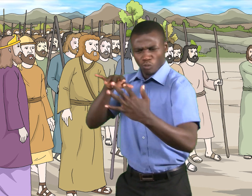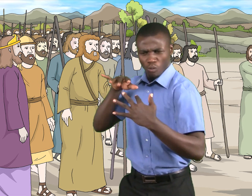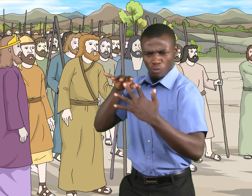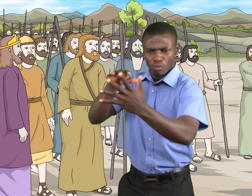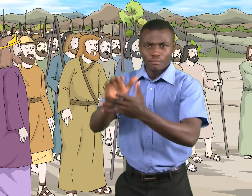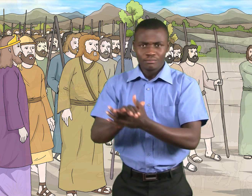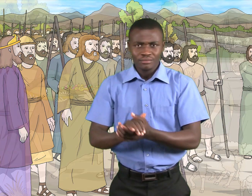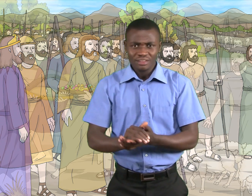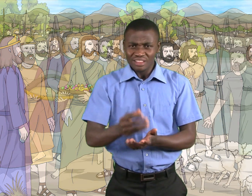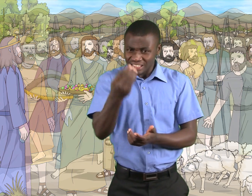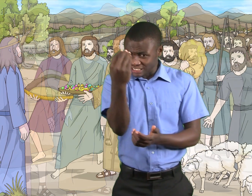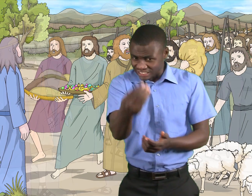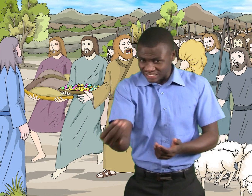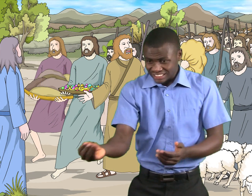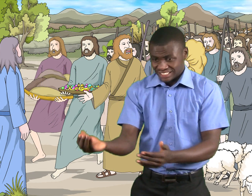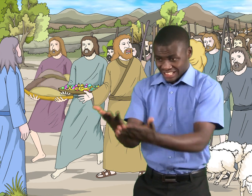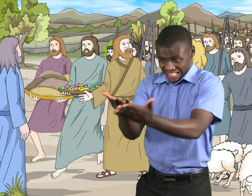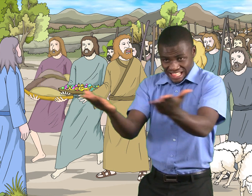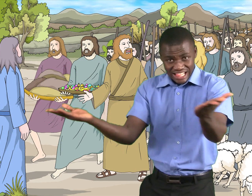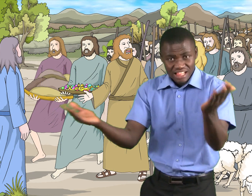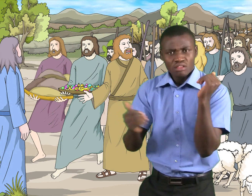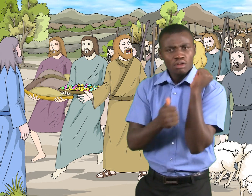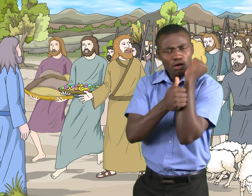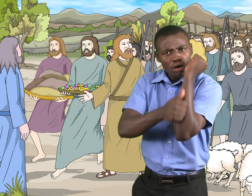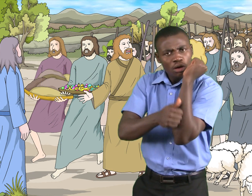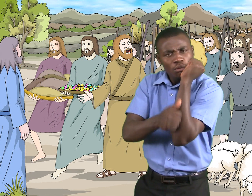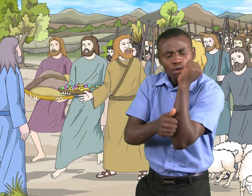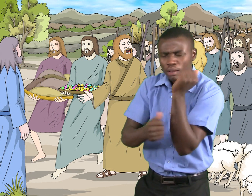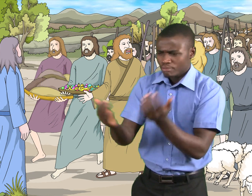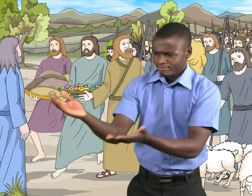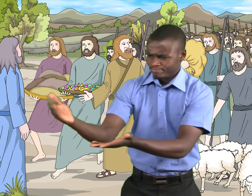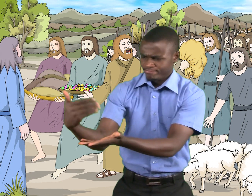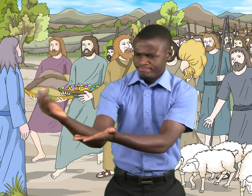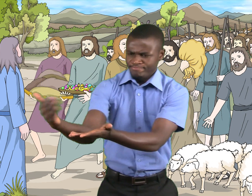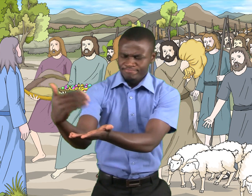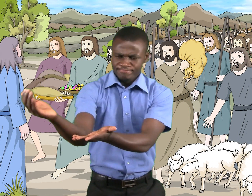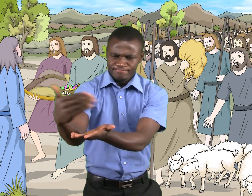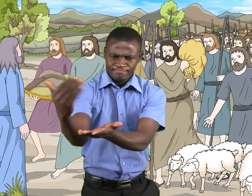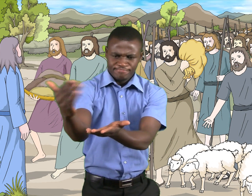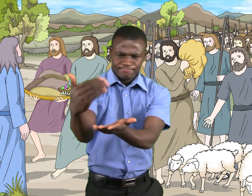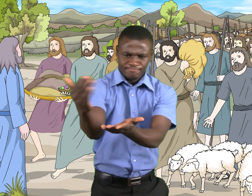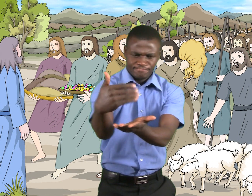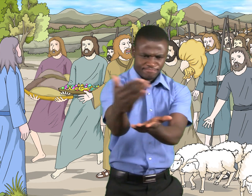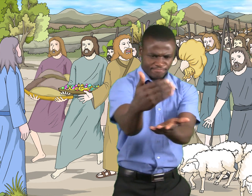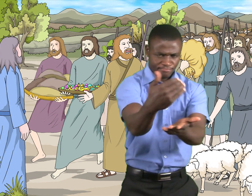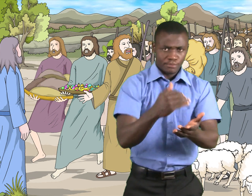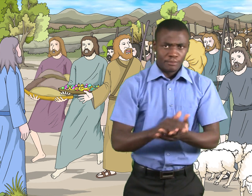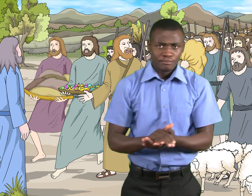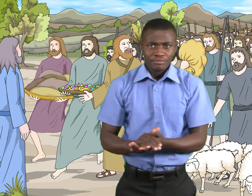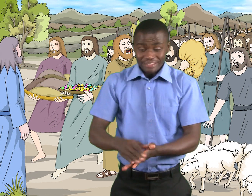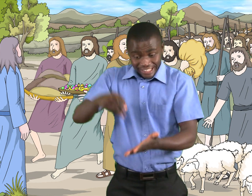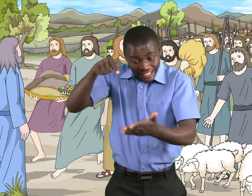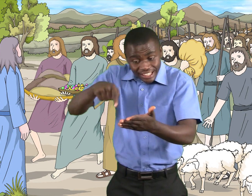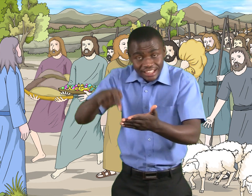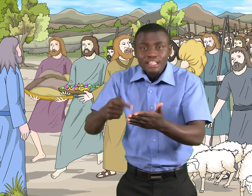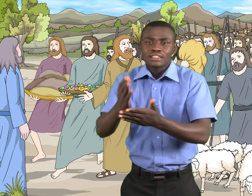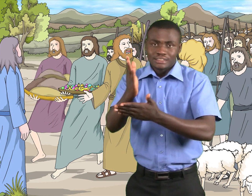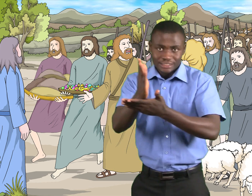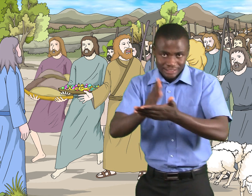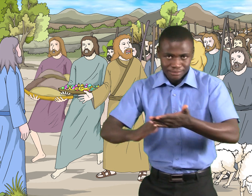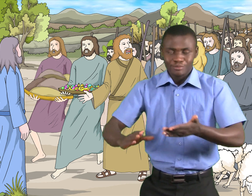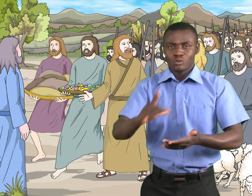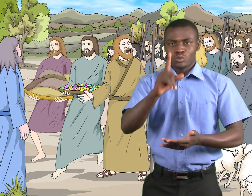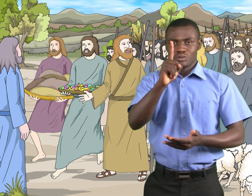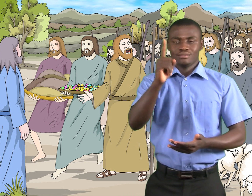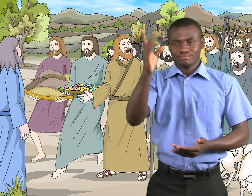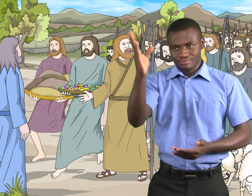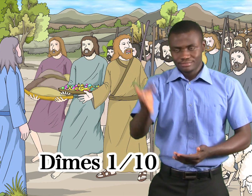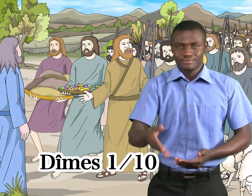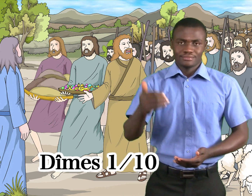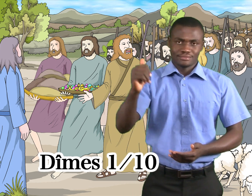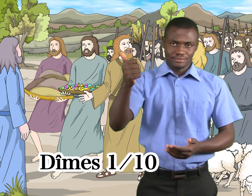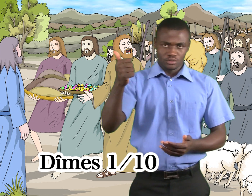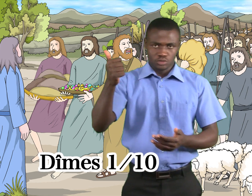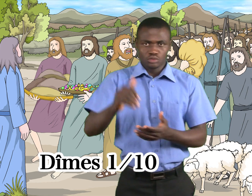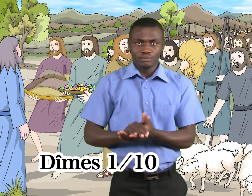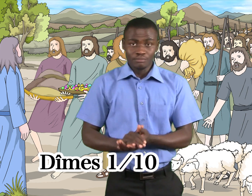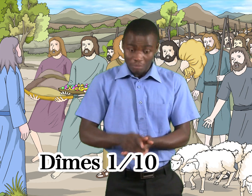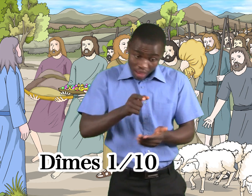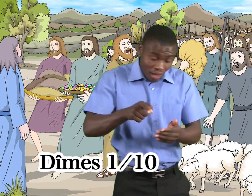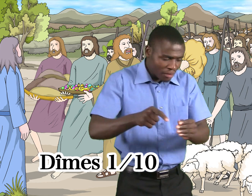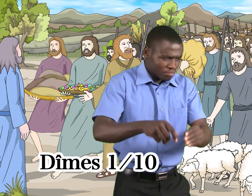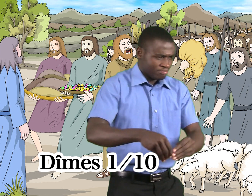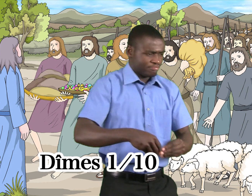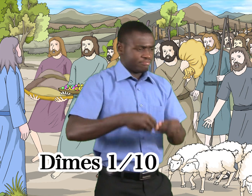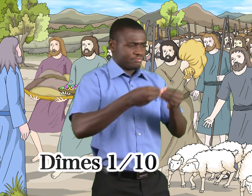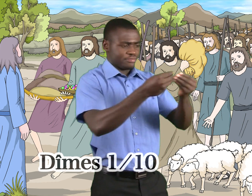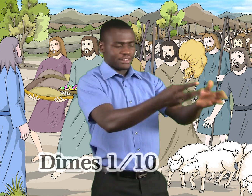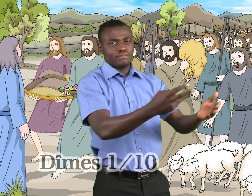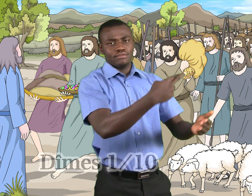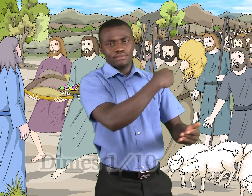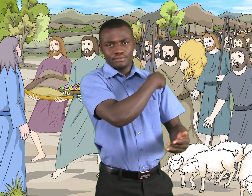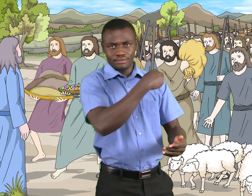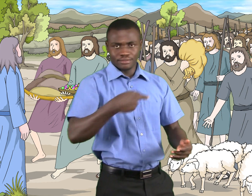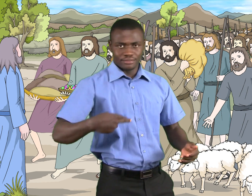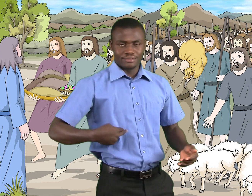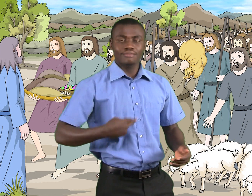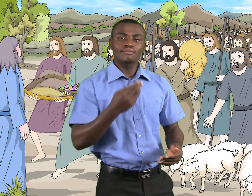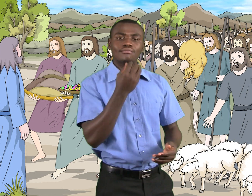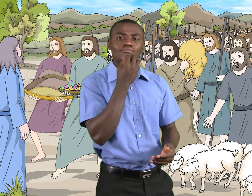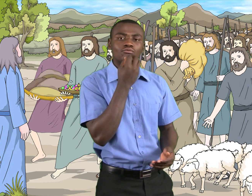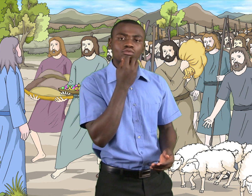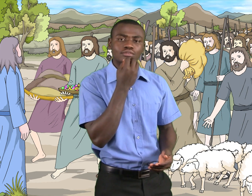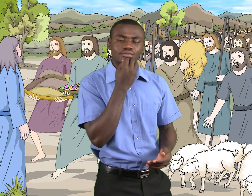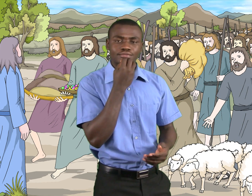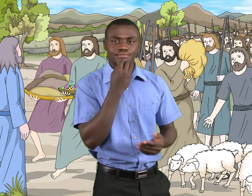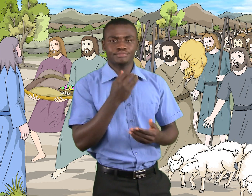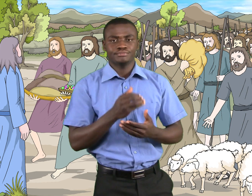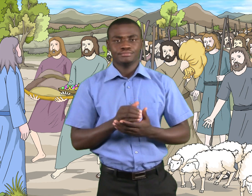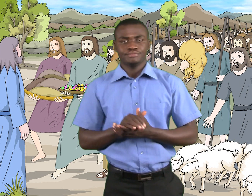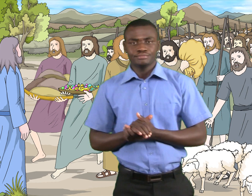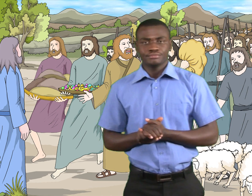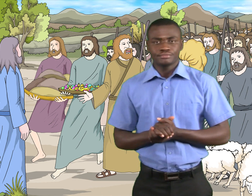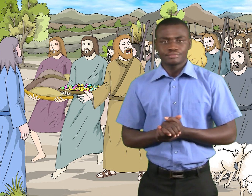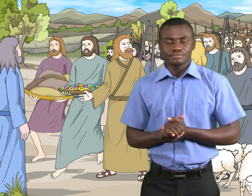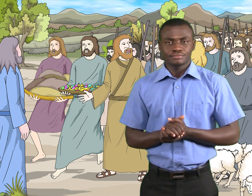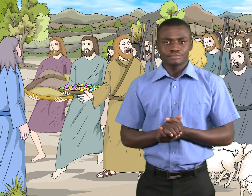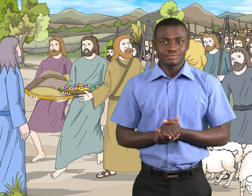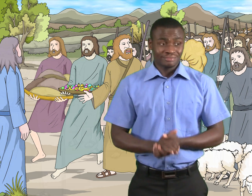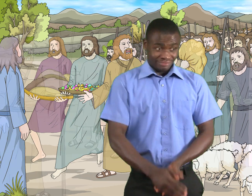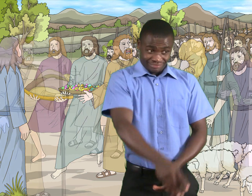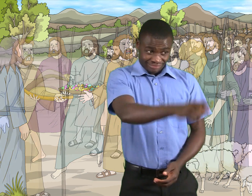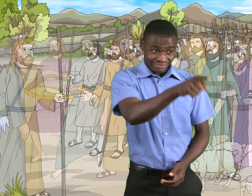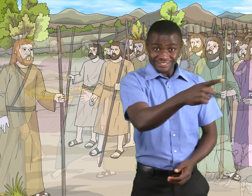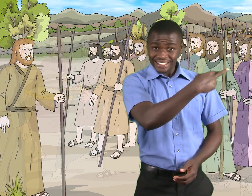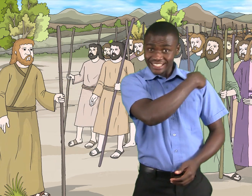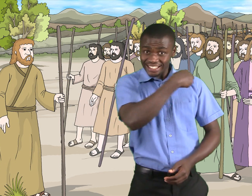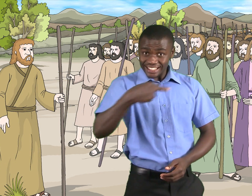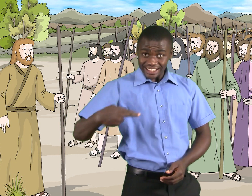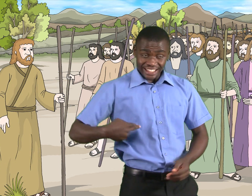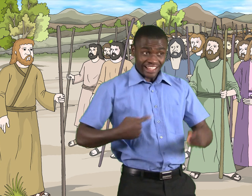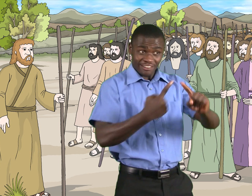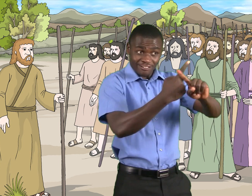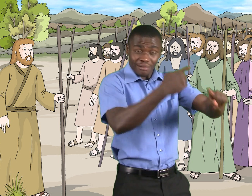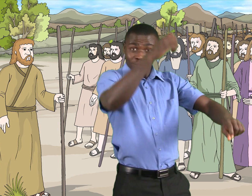Then Abram gave Melchizedek a tenth of everything.